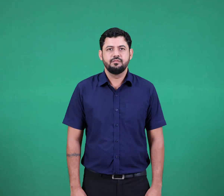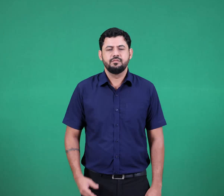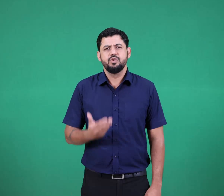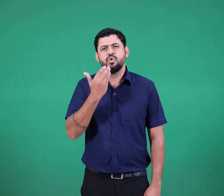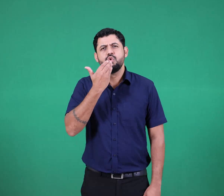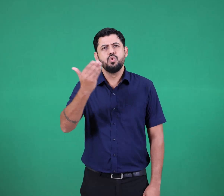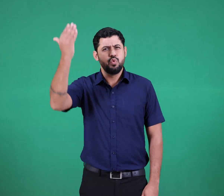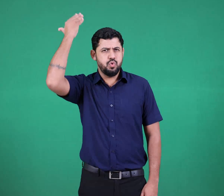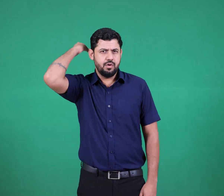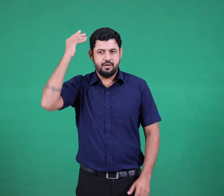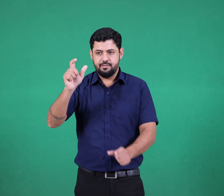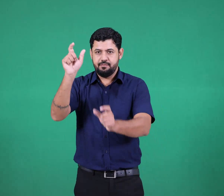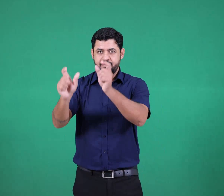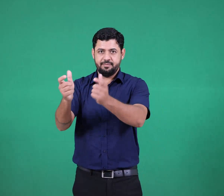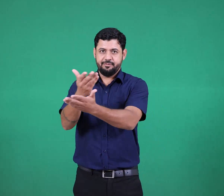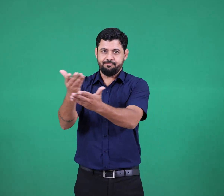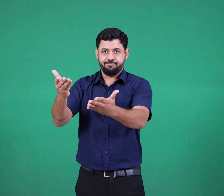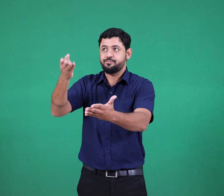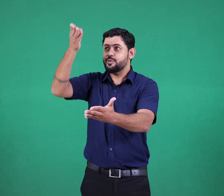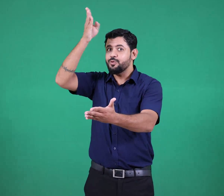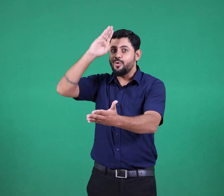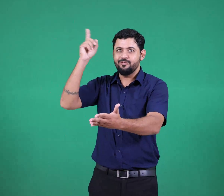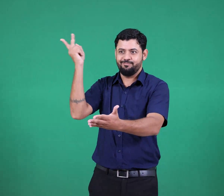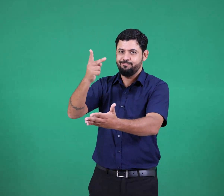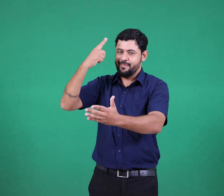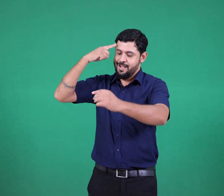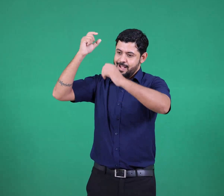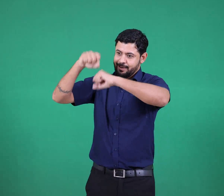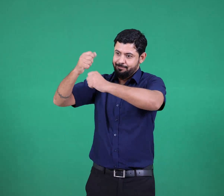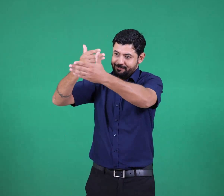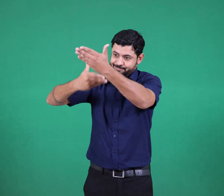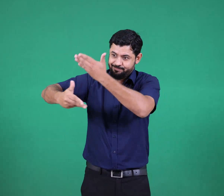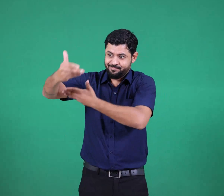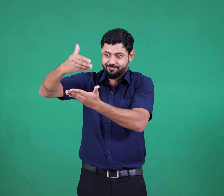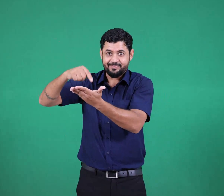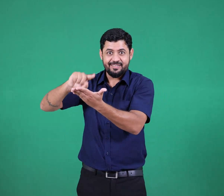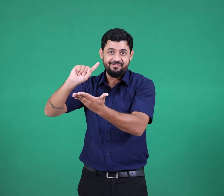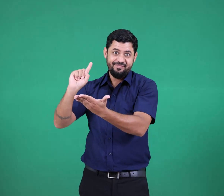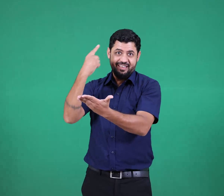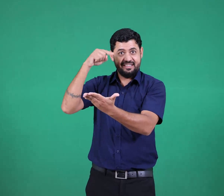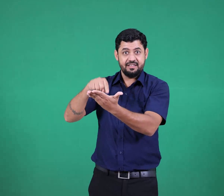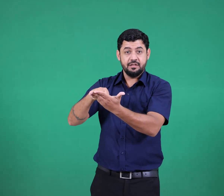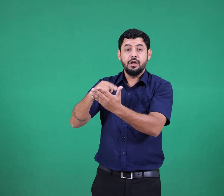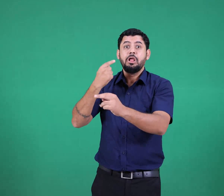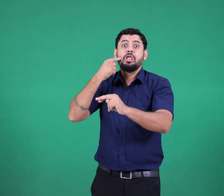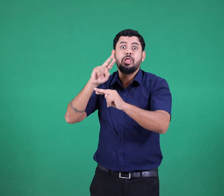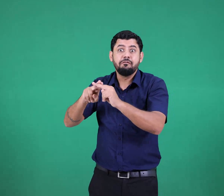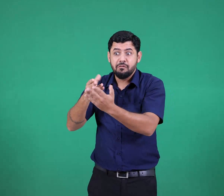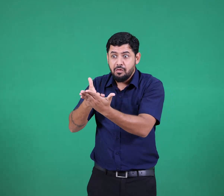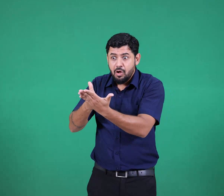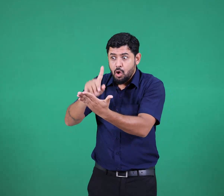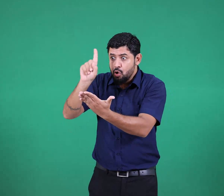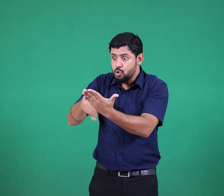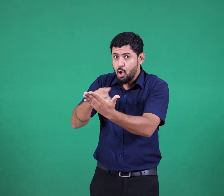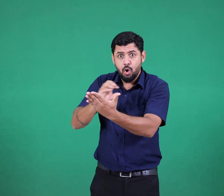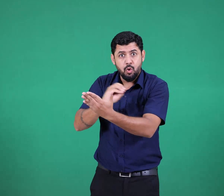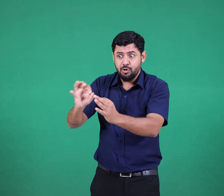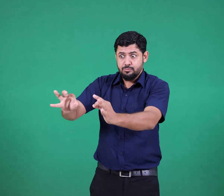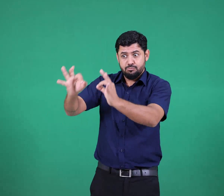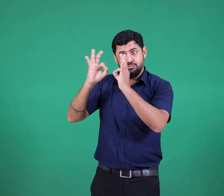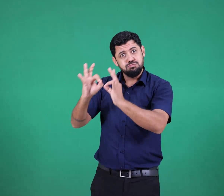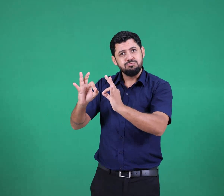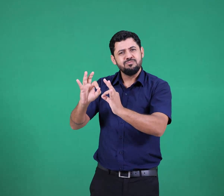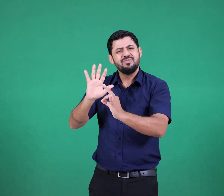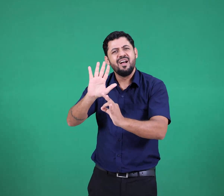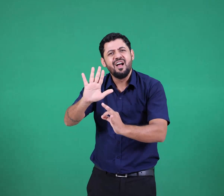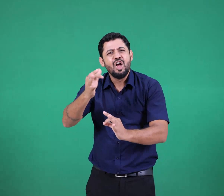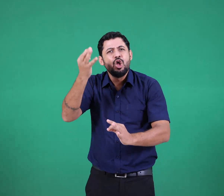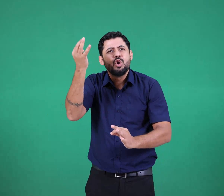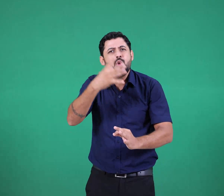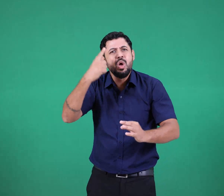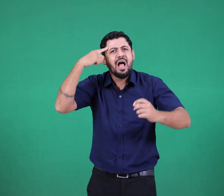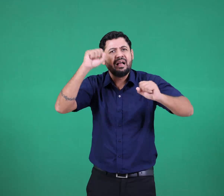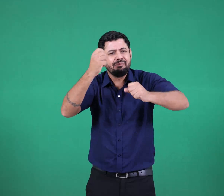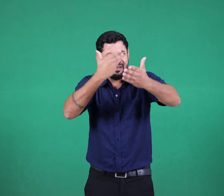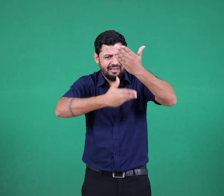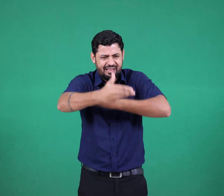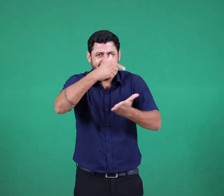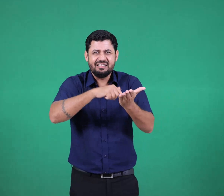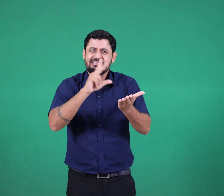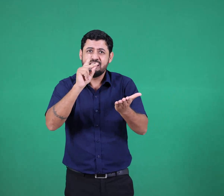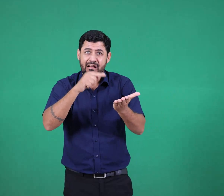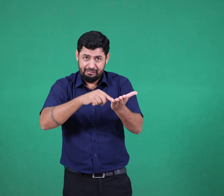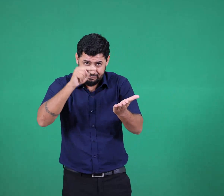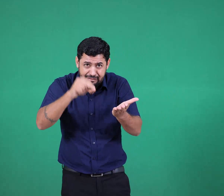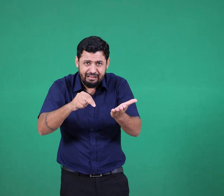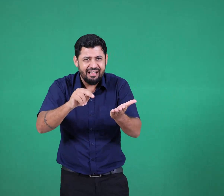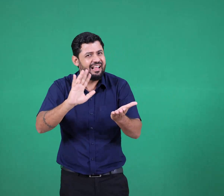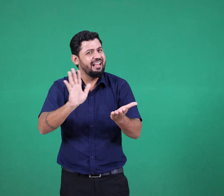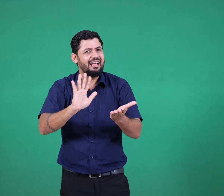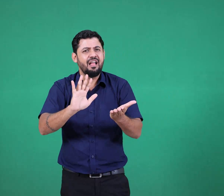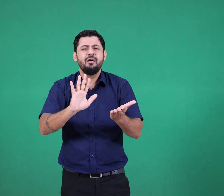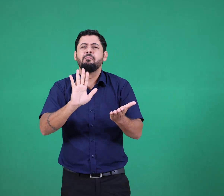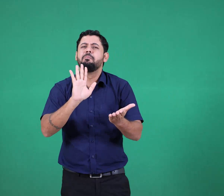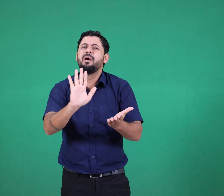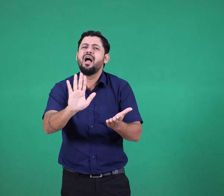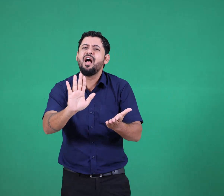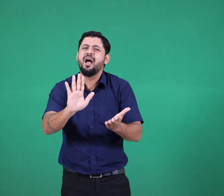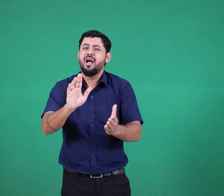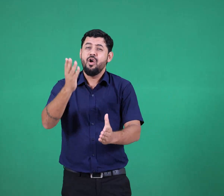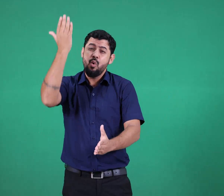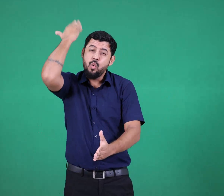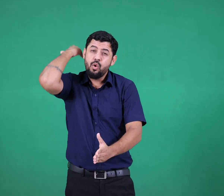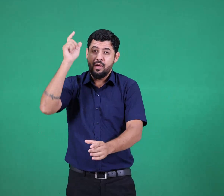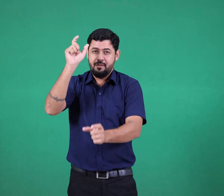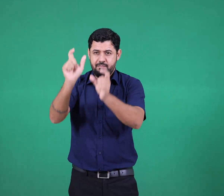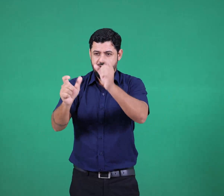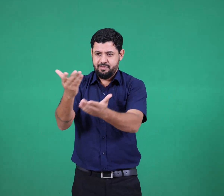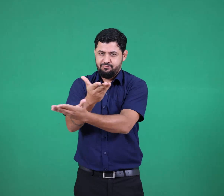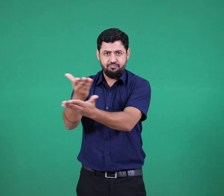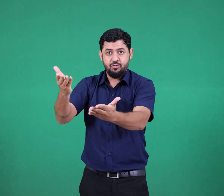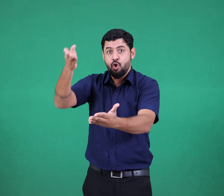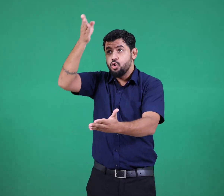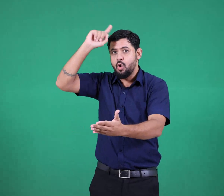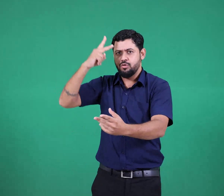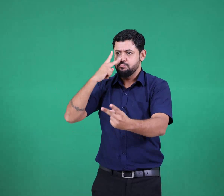For if that first covenant had been without fault, no place would have been sought for a second.